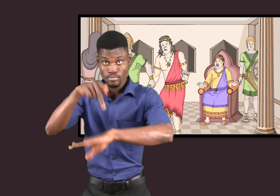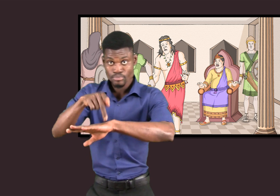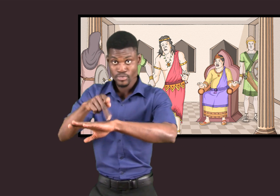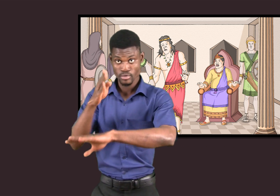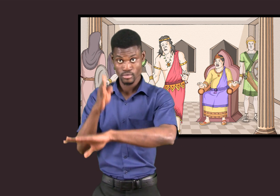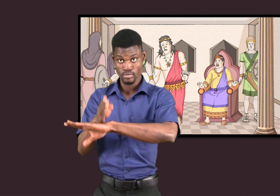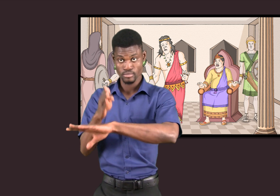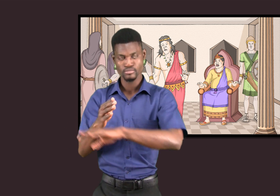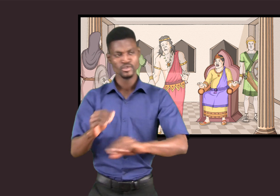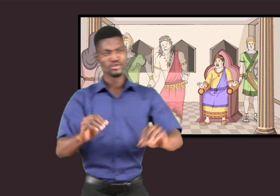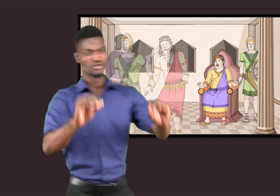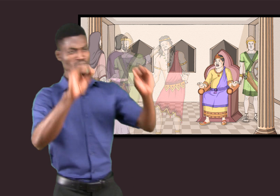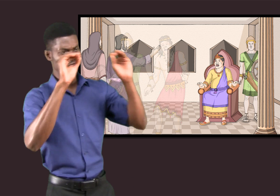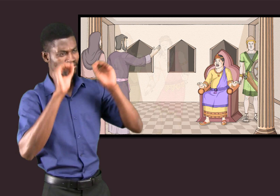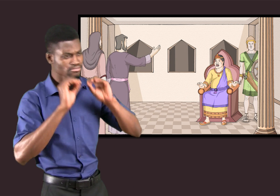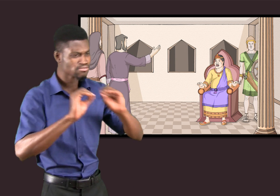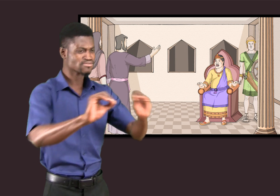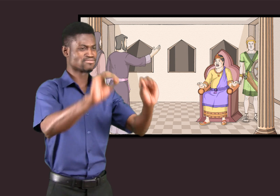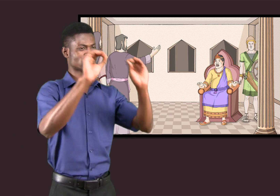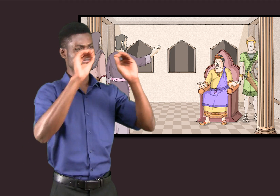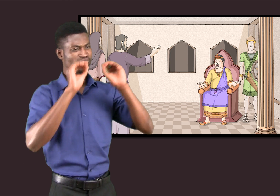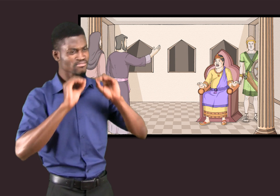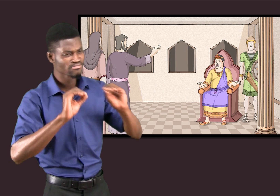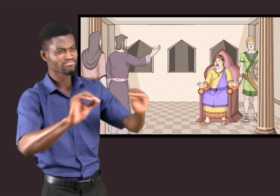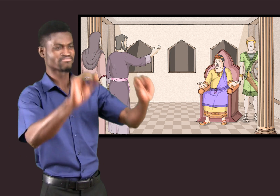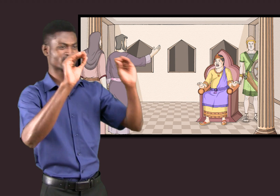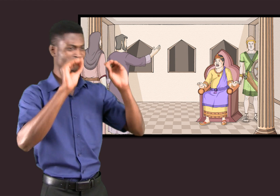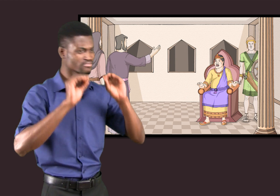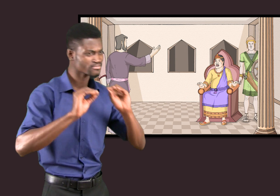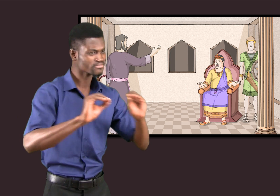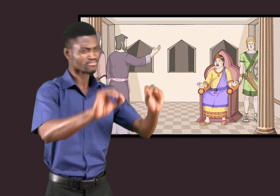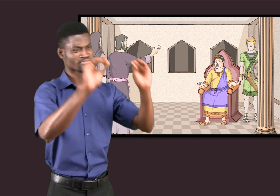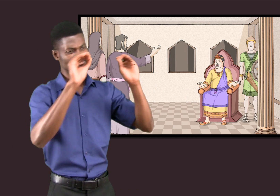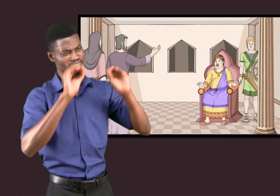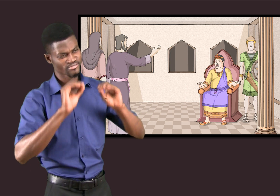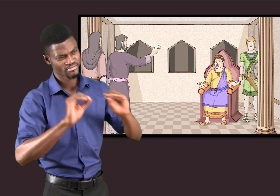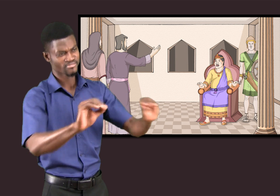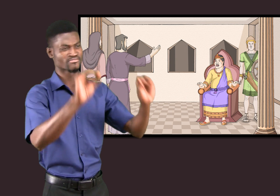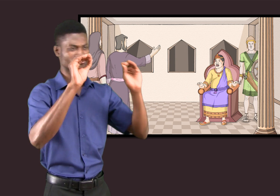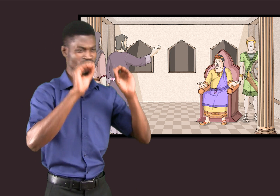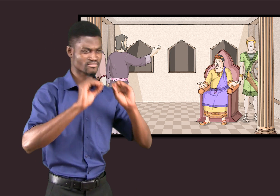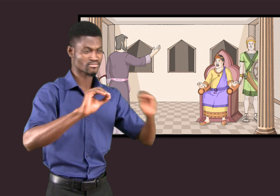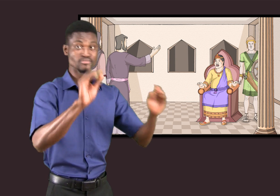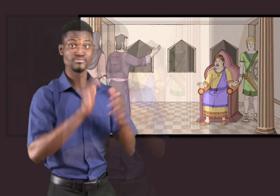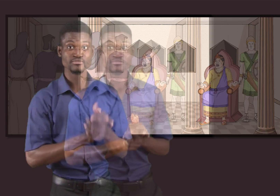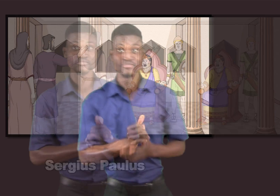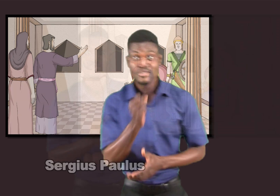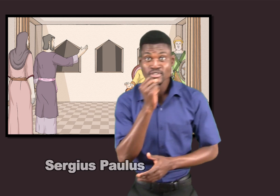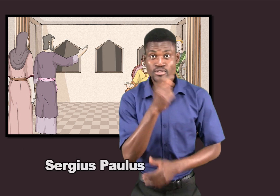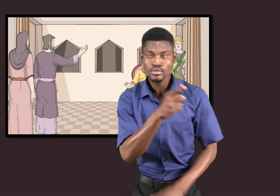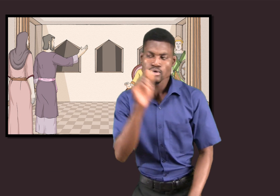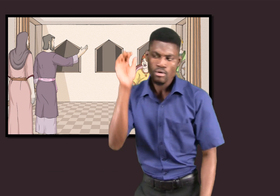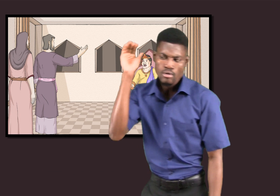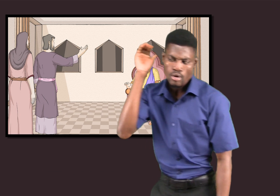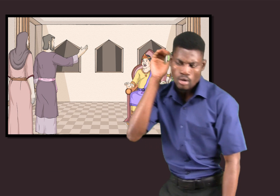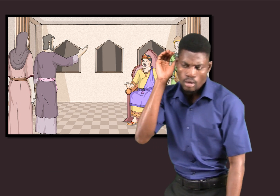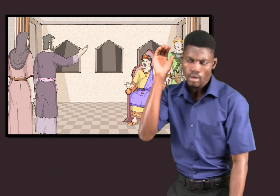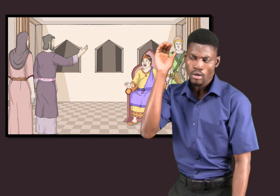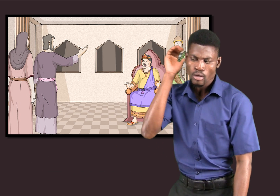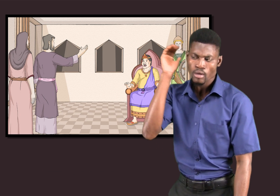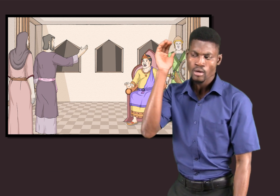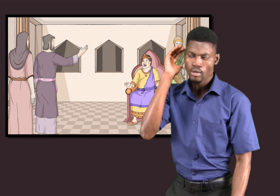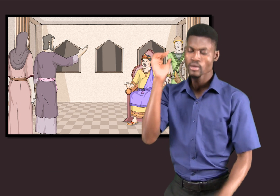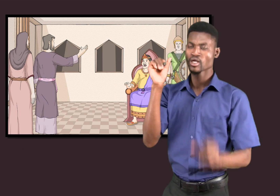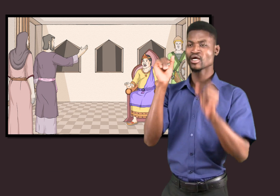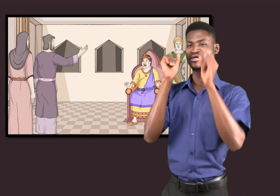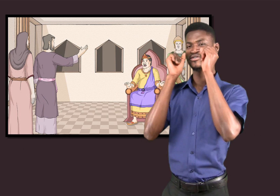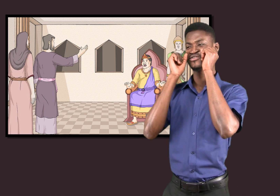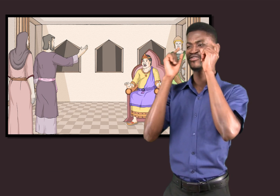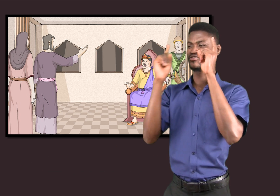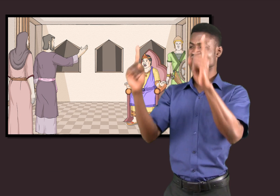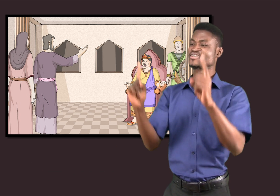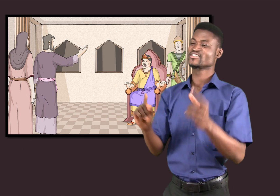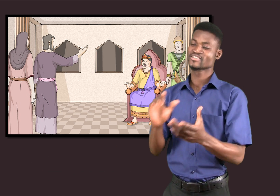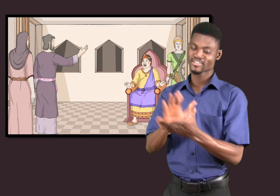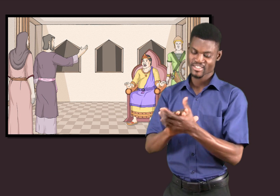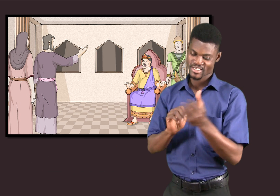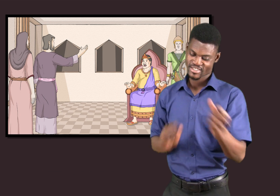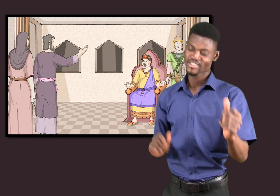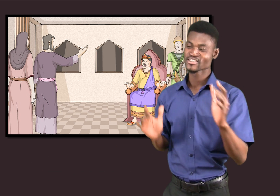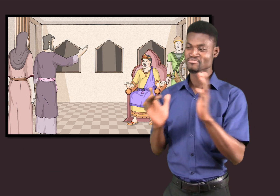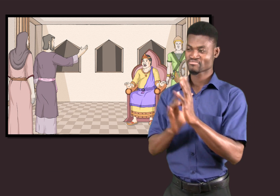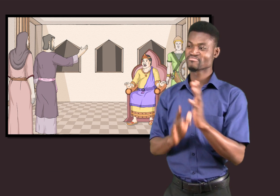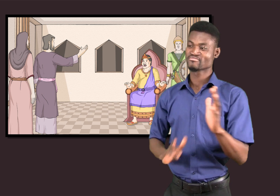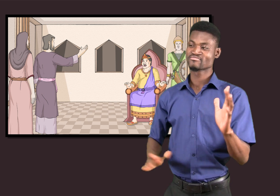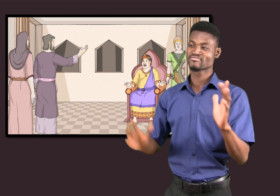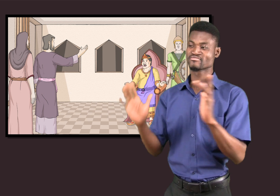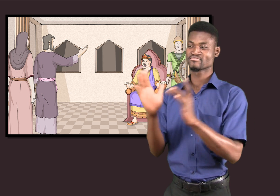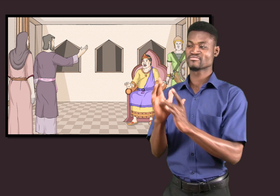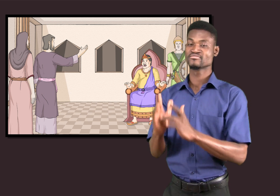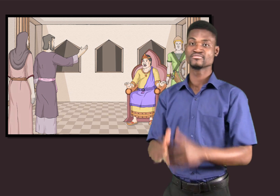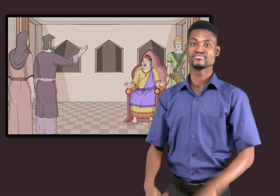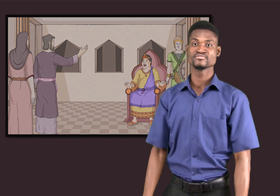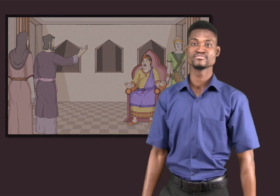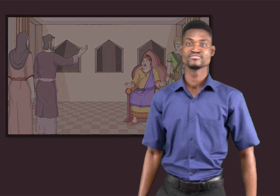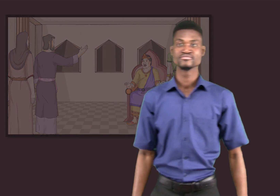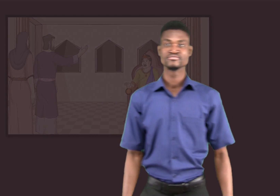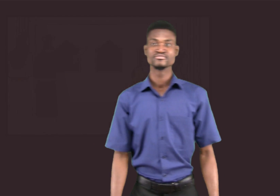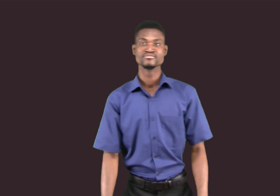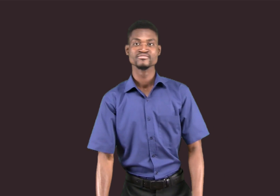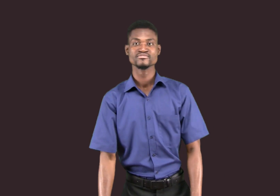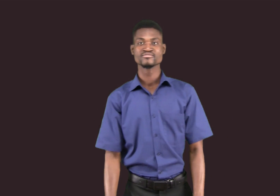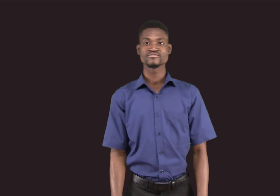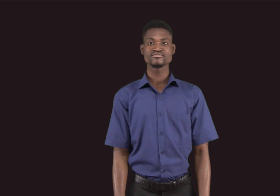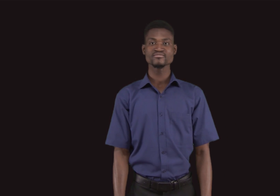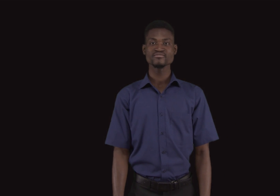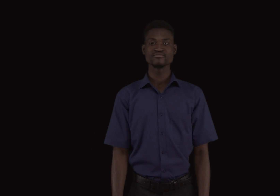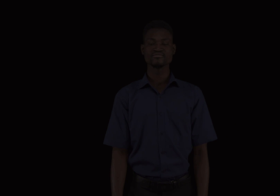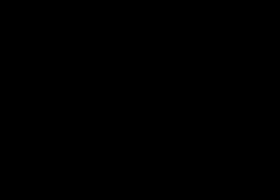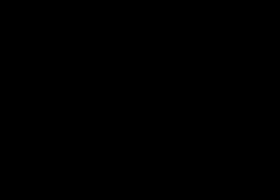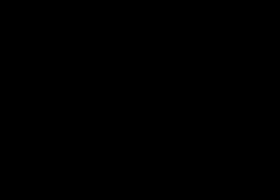When the proconsul saw what had happened, he believed, for he was astonished at the teaching about the Lord.